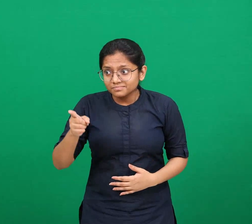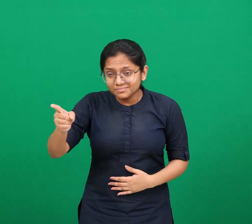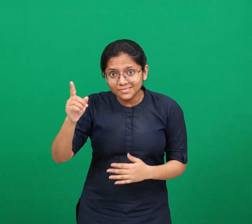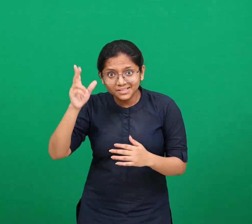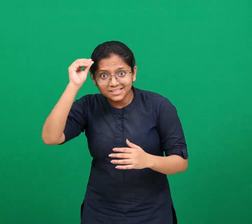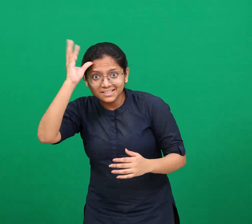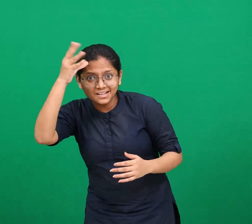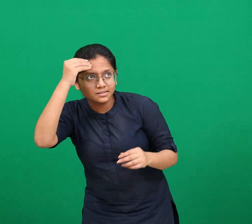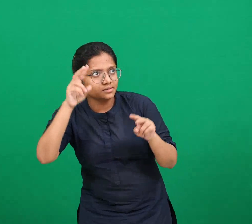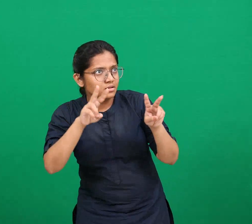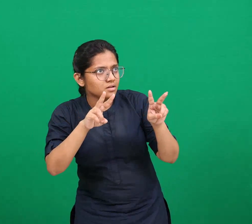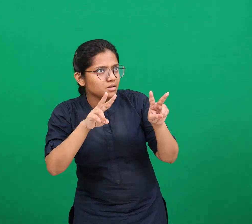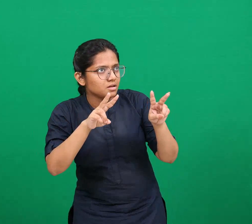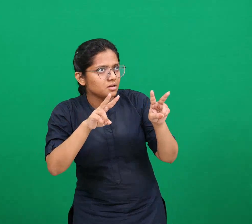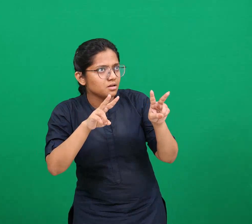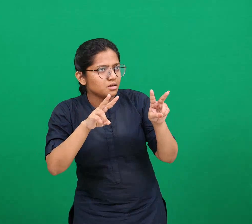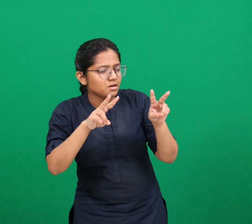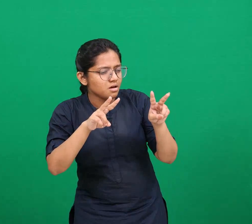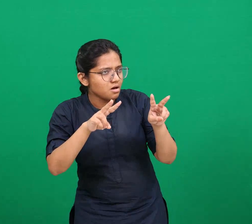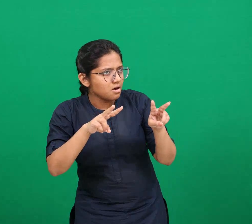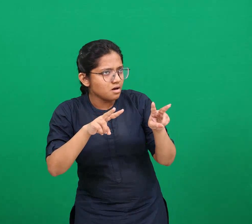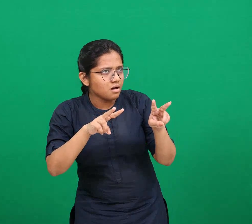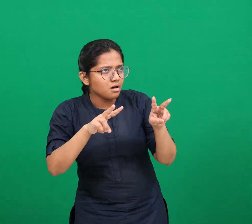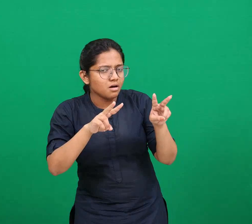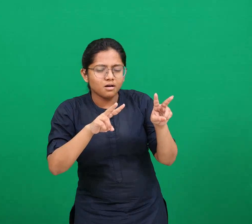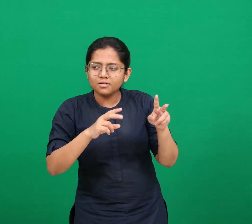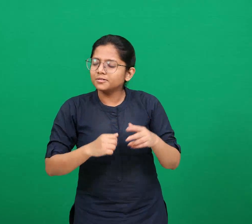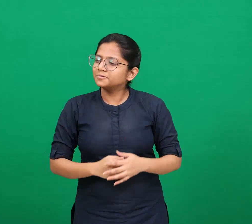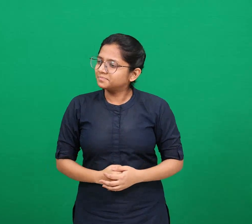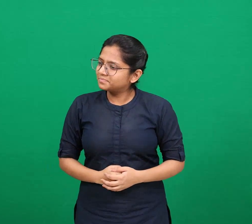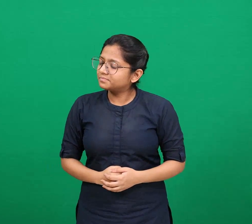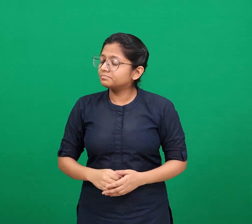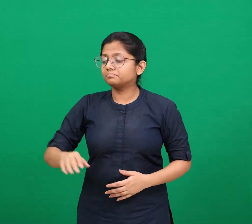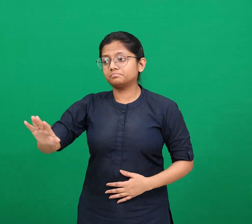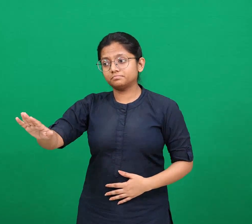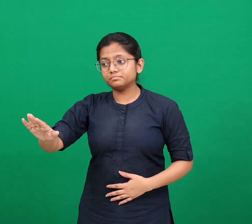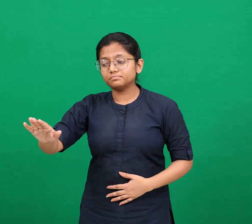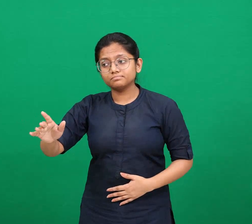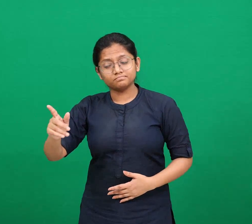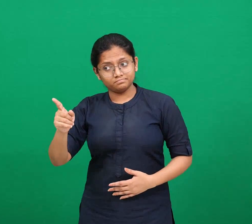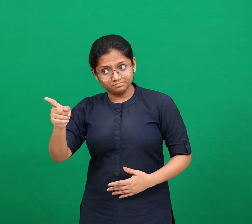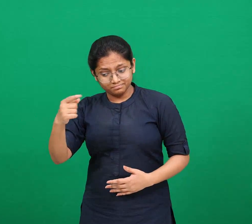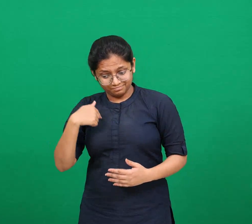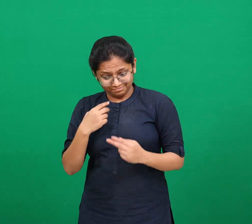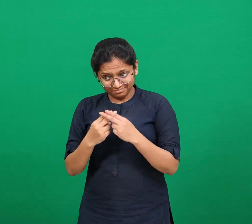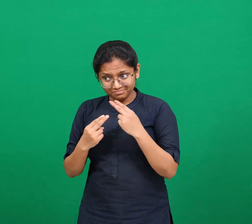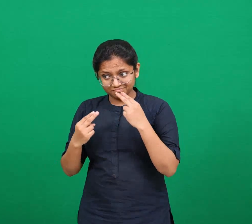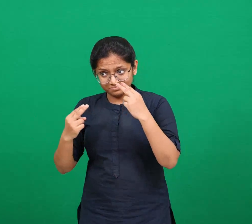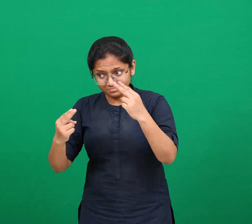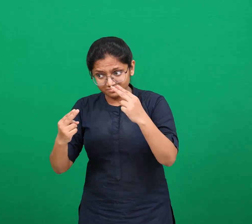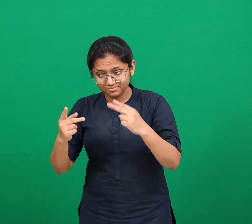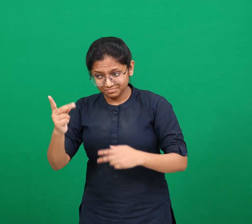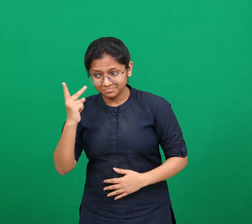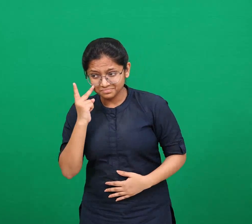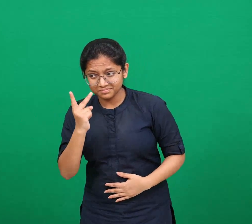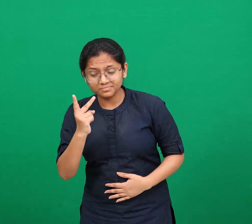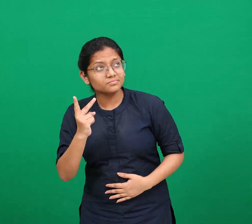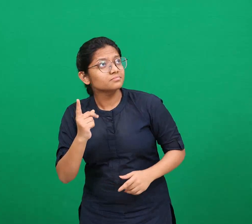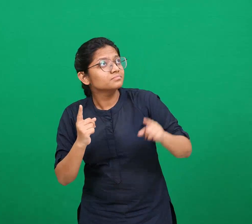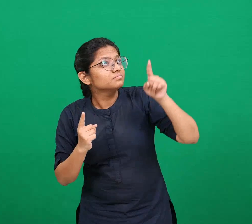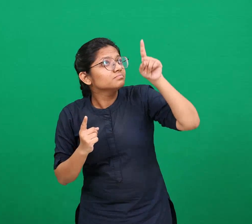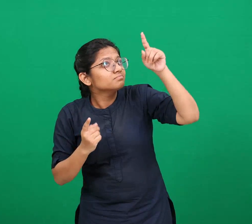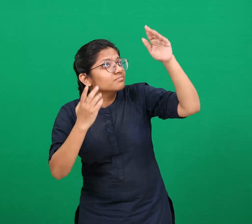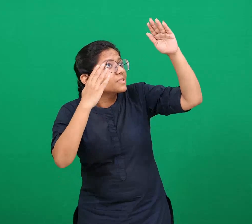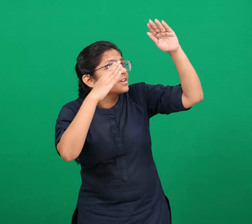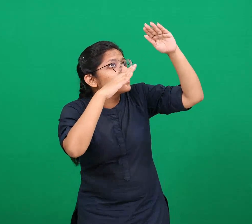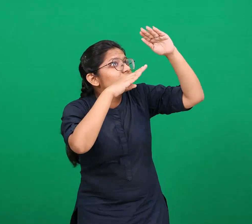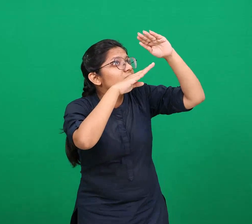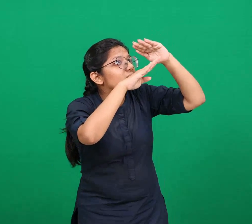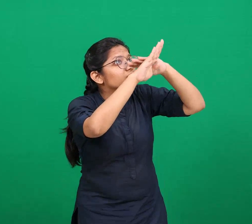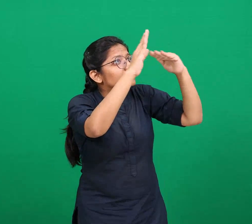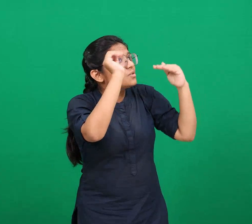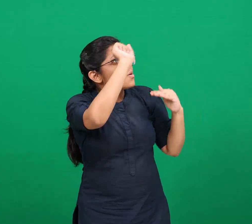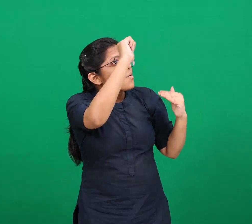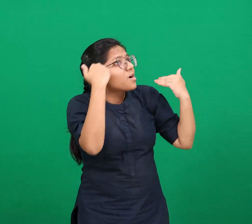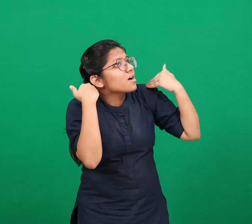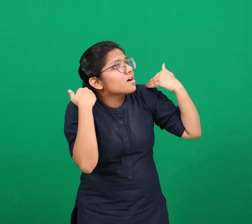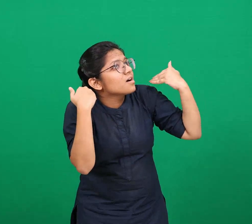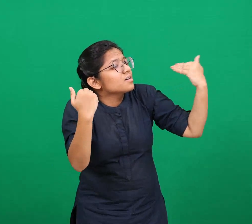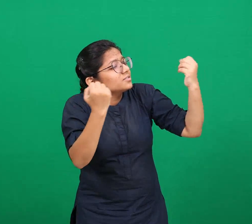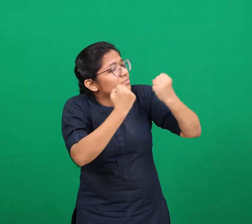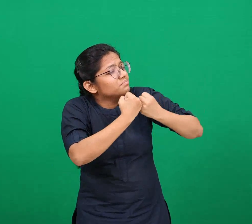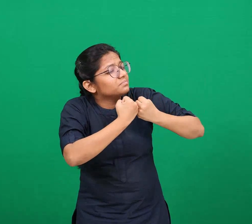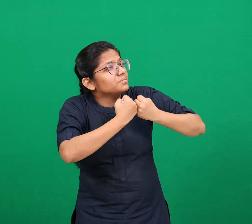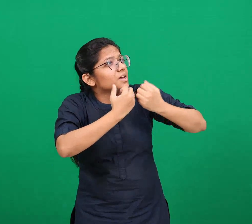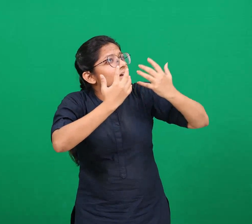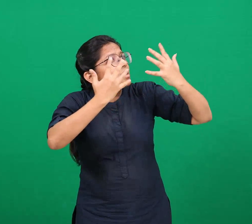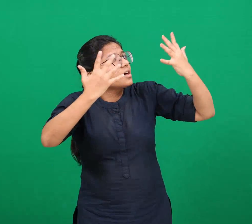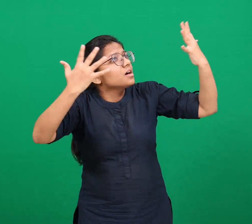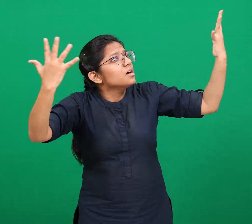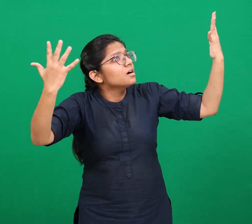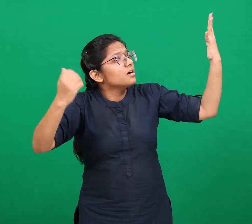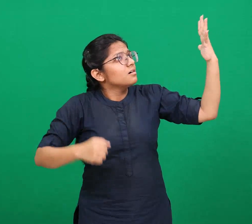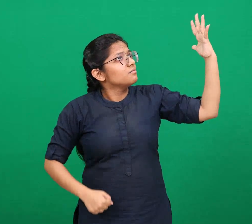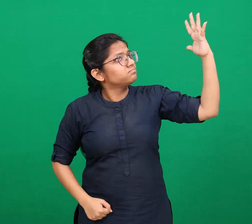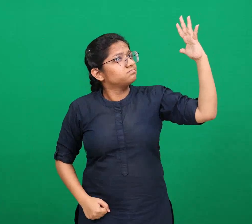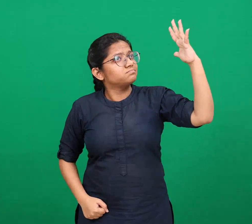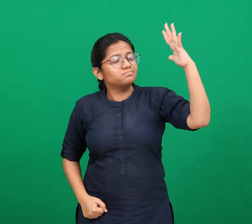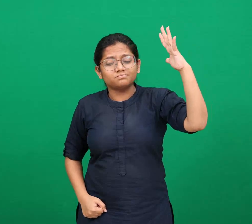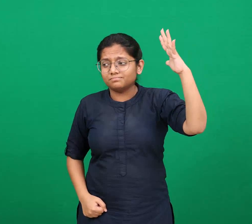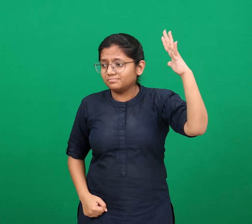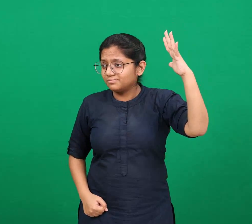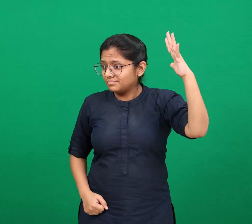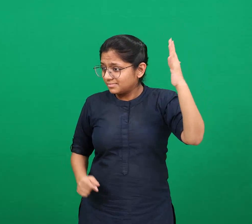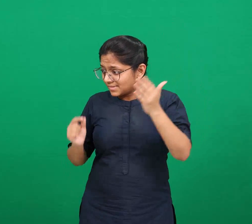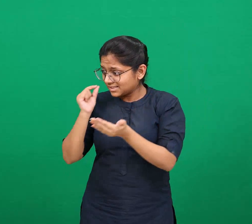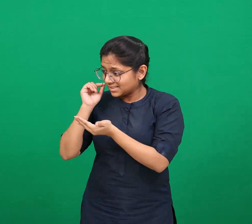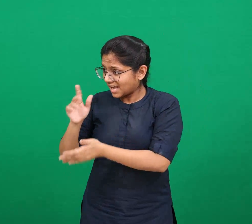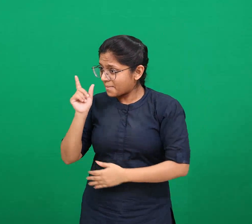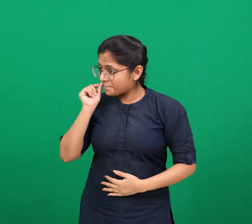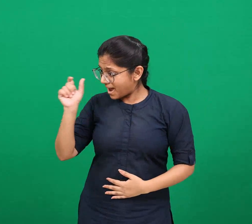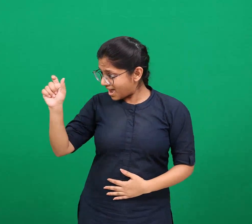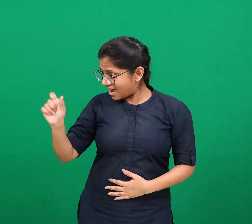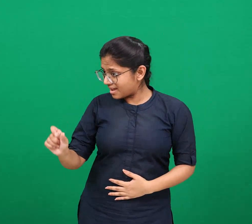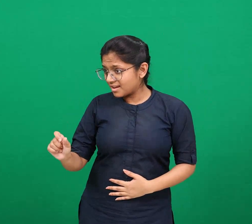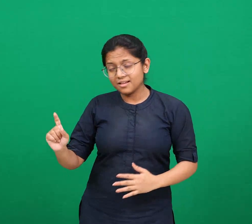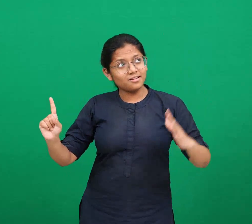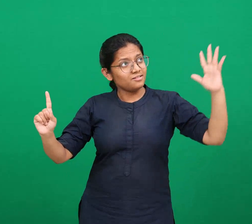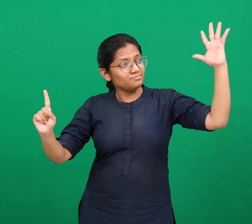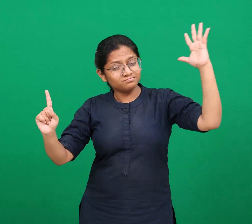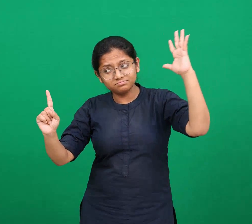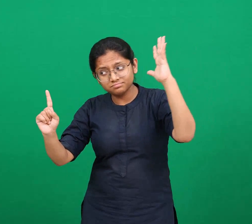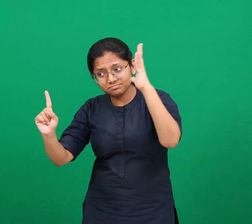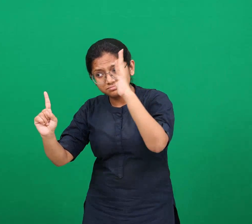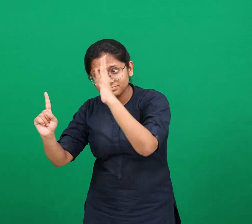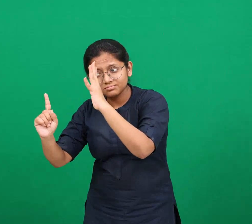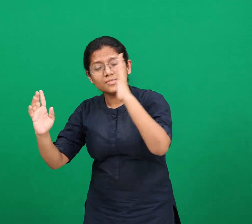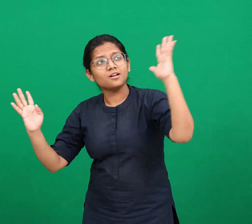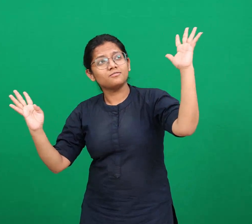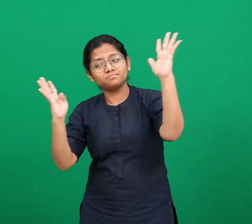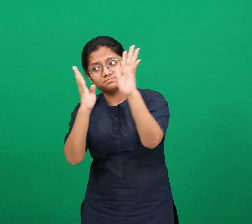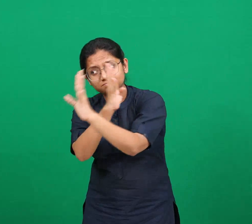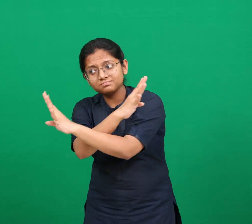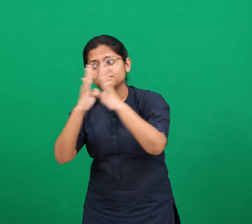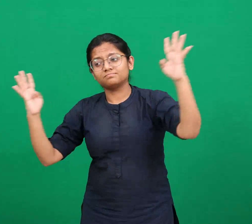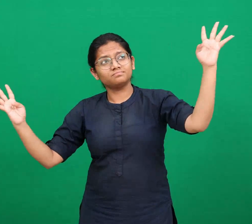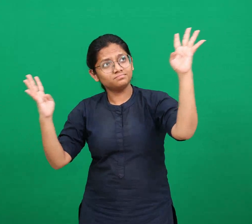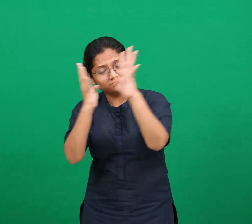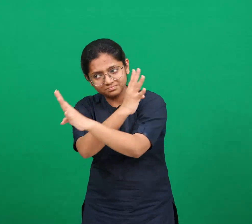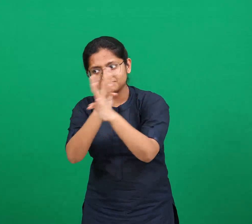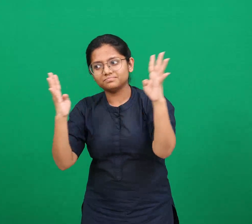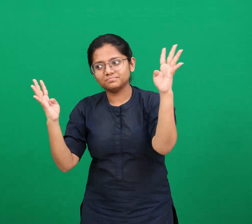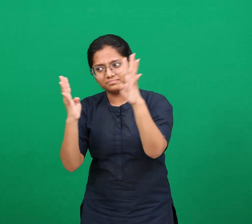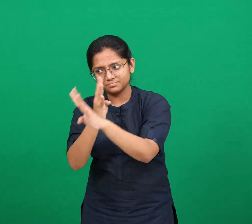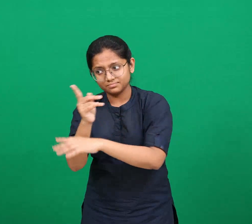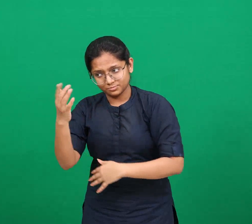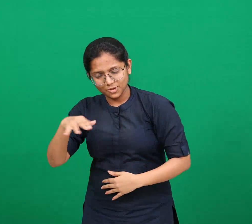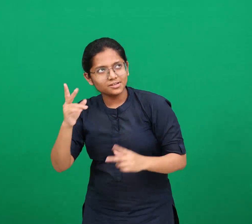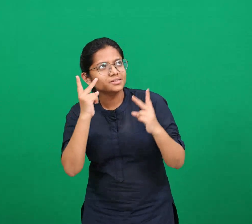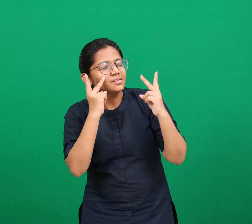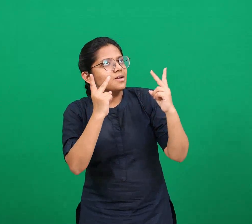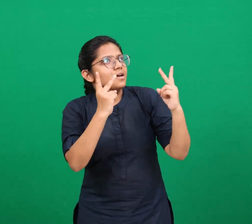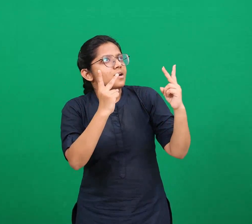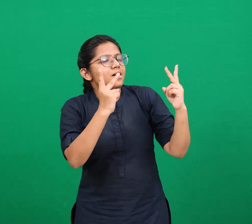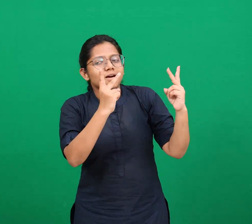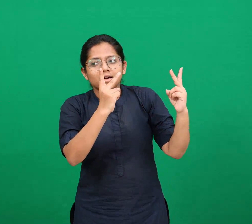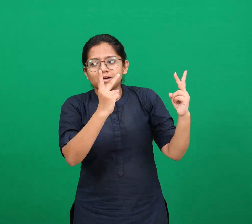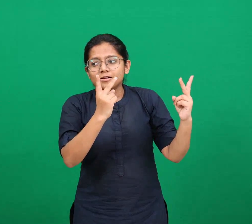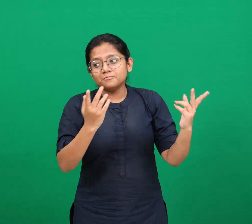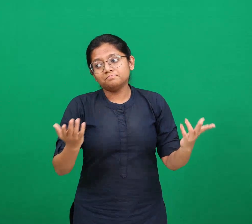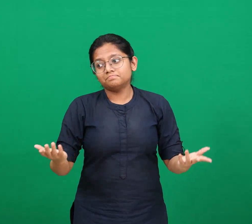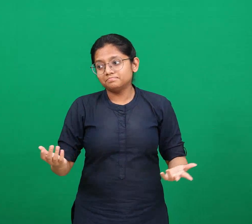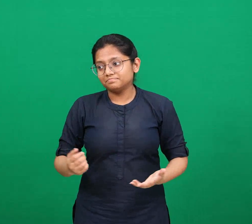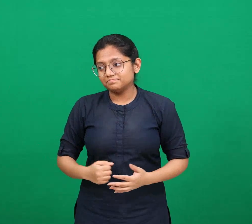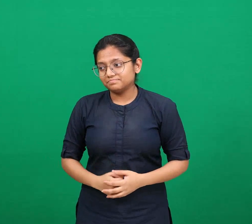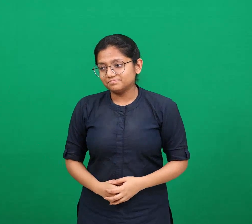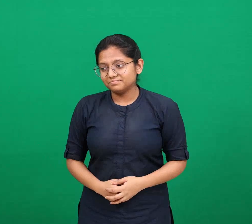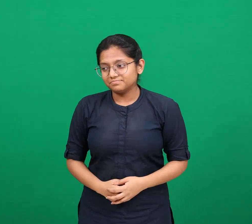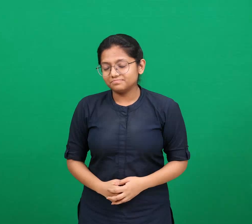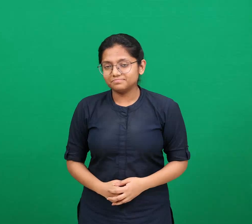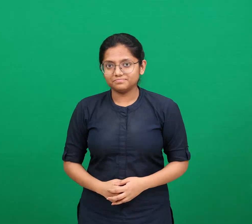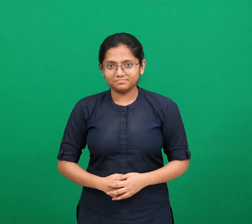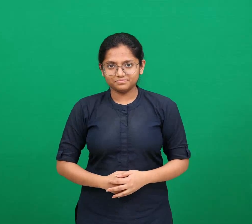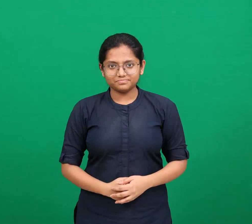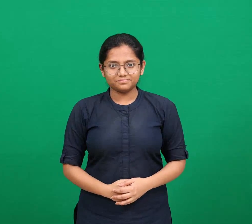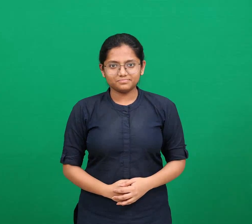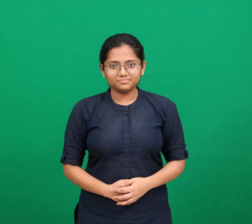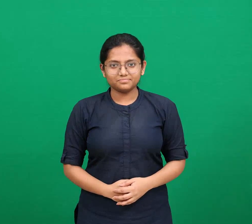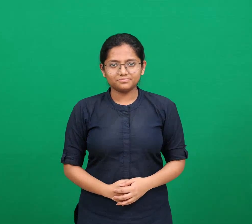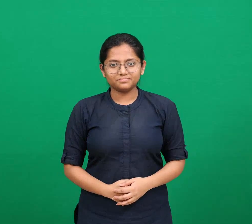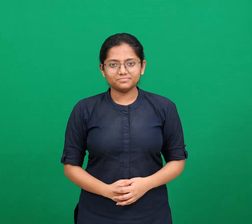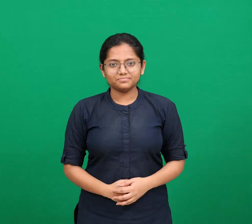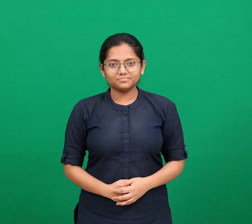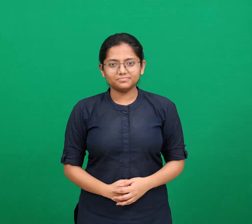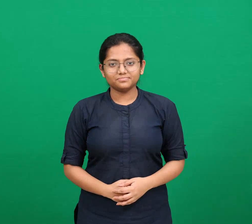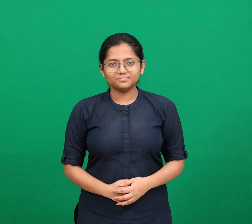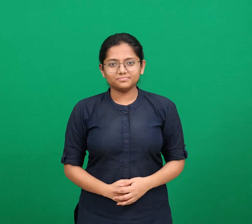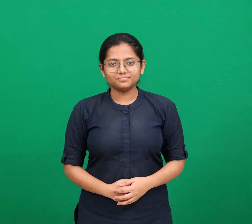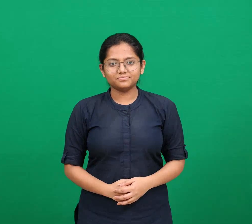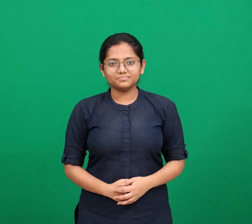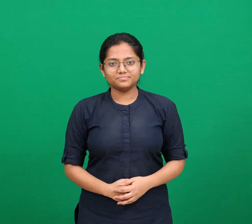Then He declared, "Truly, truly, I tell you, you will all see heaven open and the angels of God ascending and descending on the Son of Man."